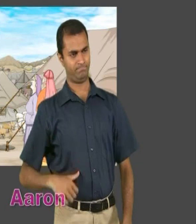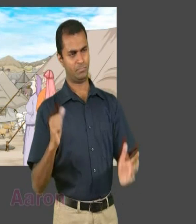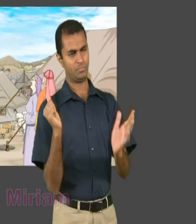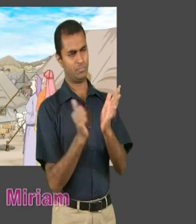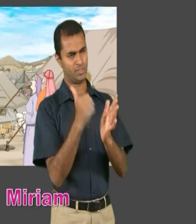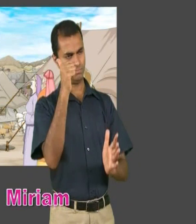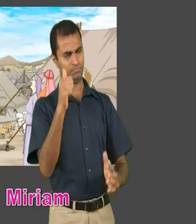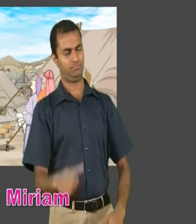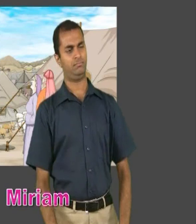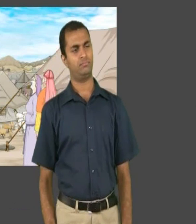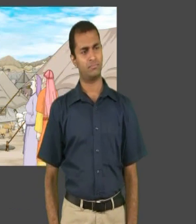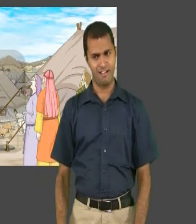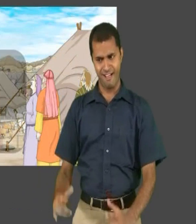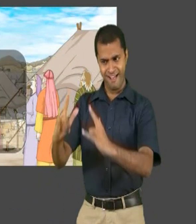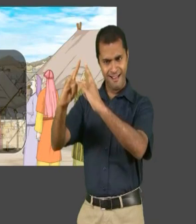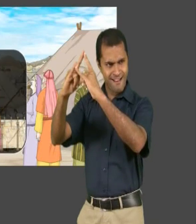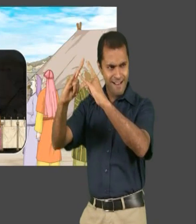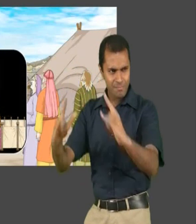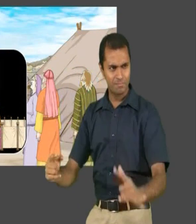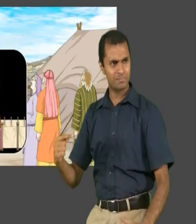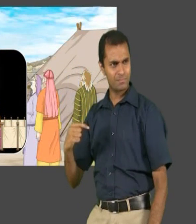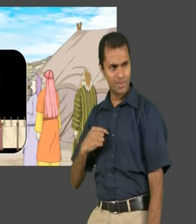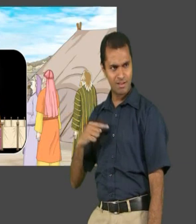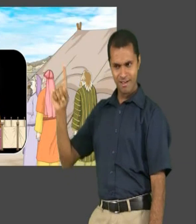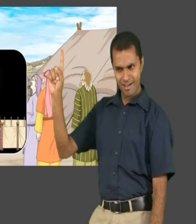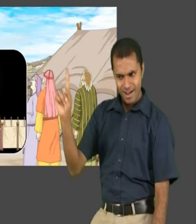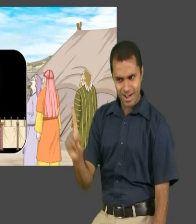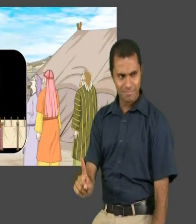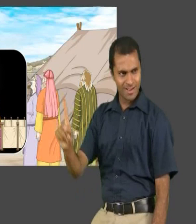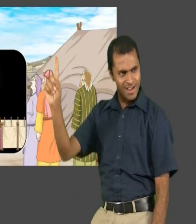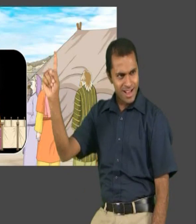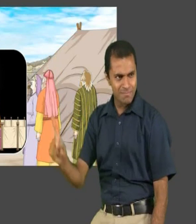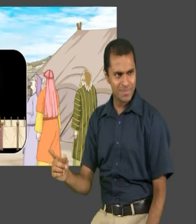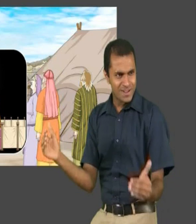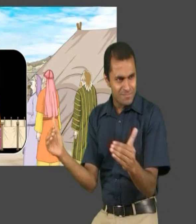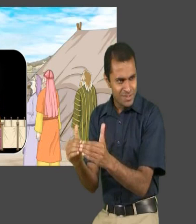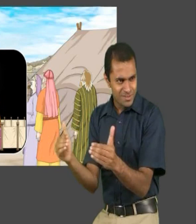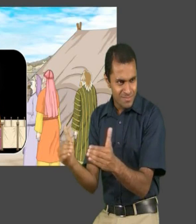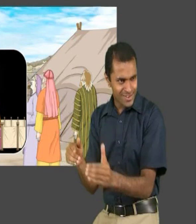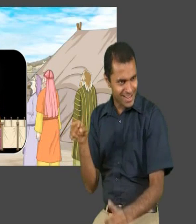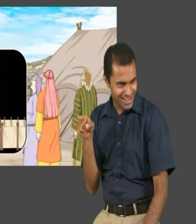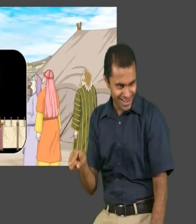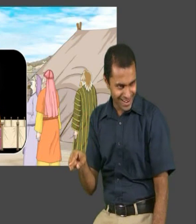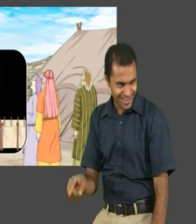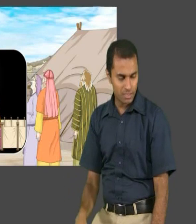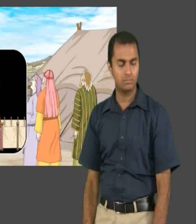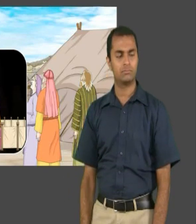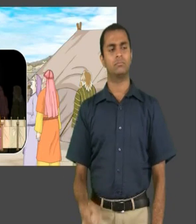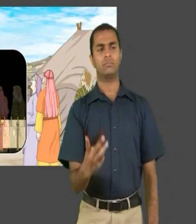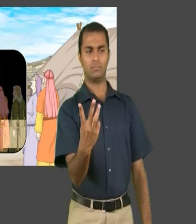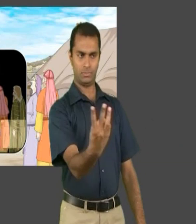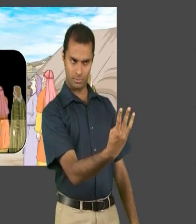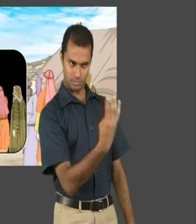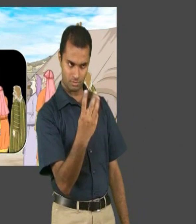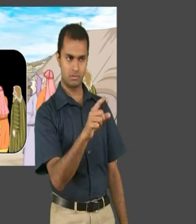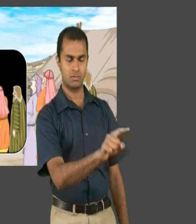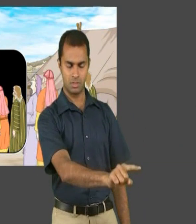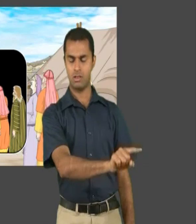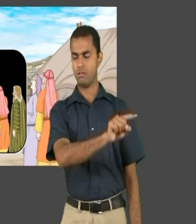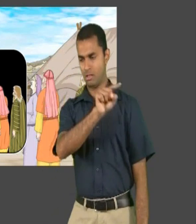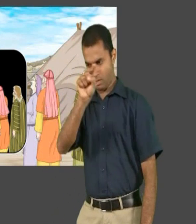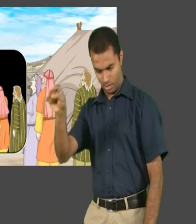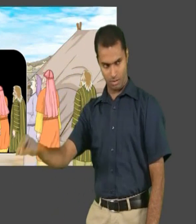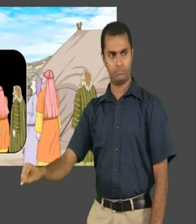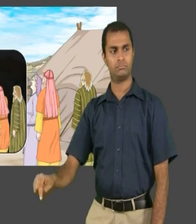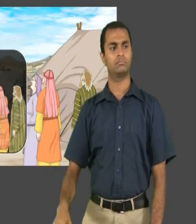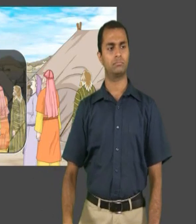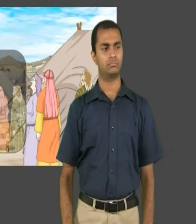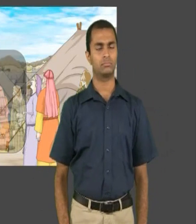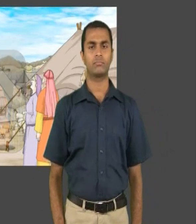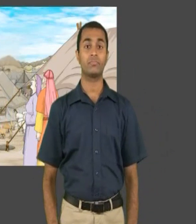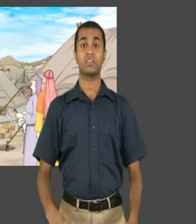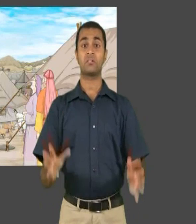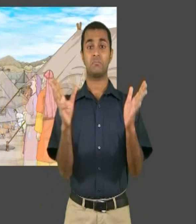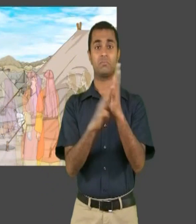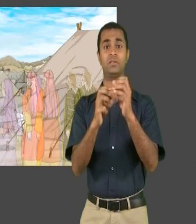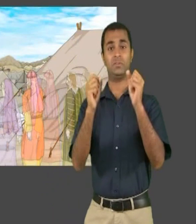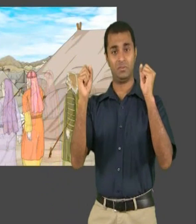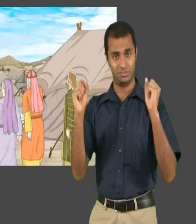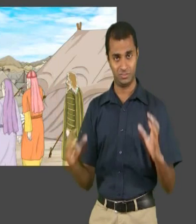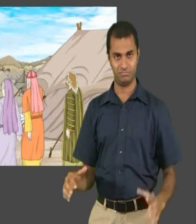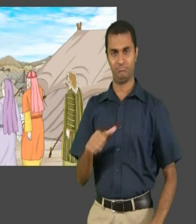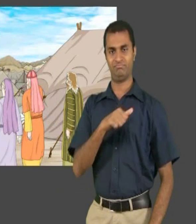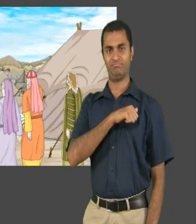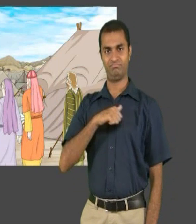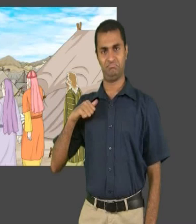And suddenly the LORD said to Moses, Aaron, and Miriam, “You three, come out to the Tent of Meeting.”